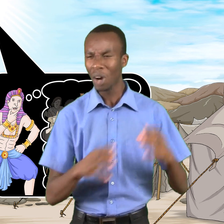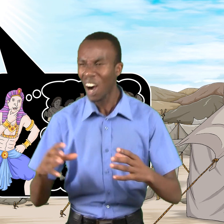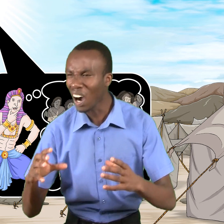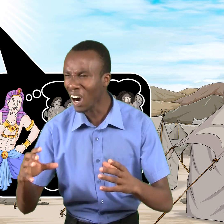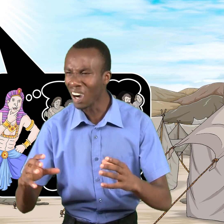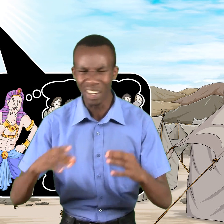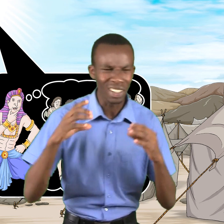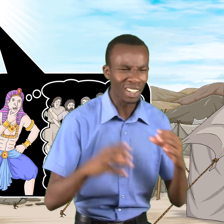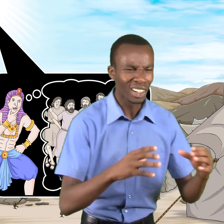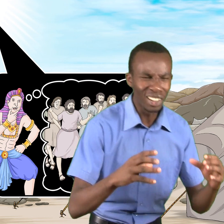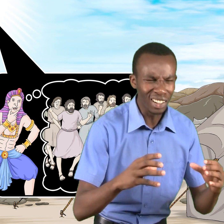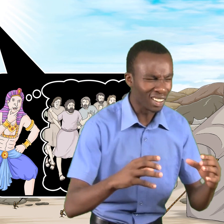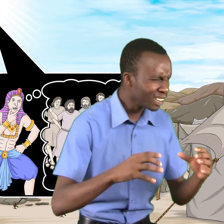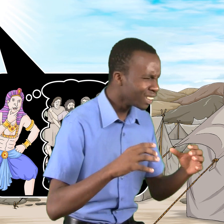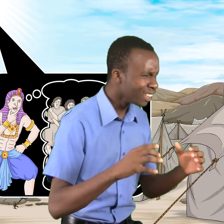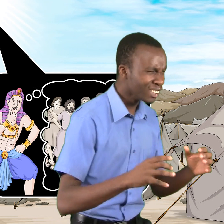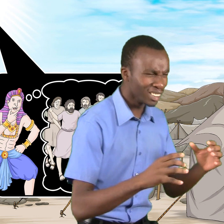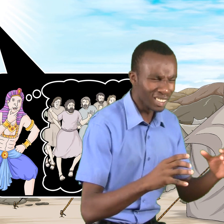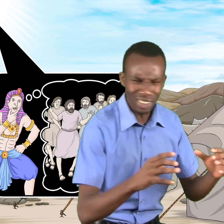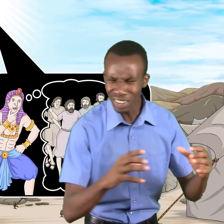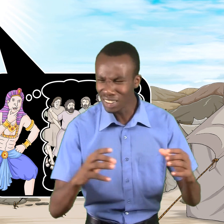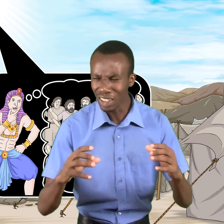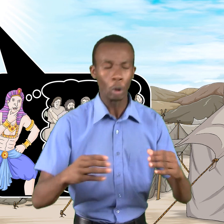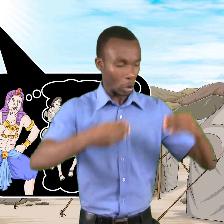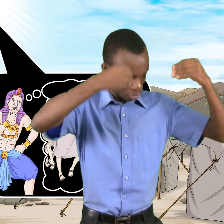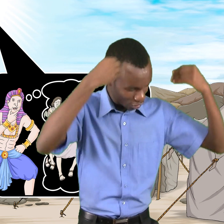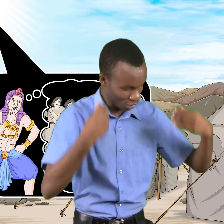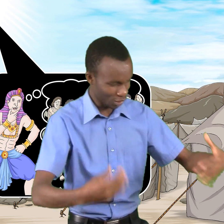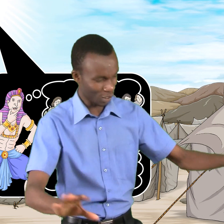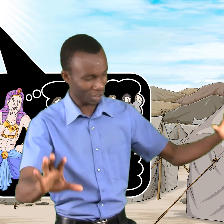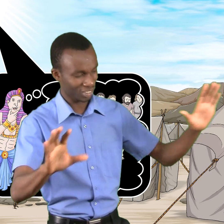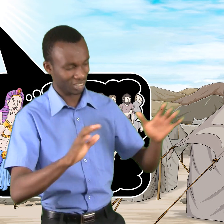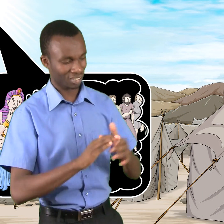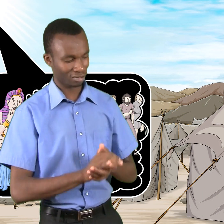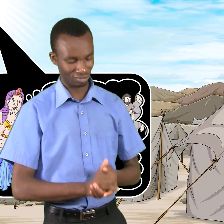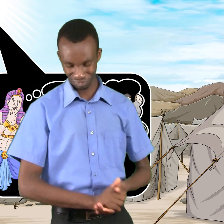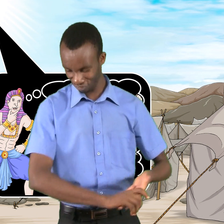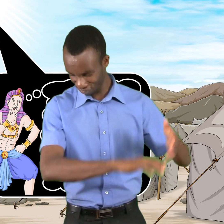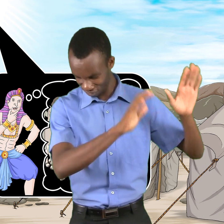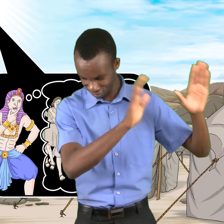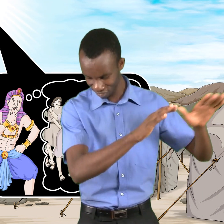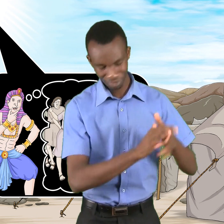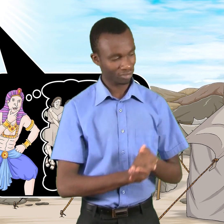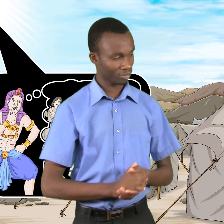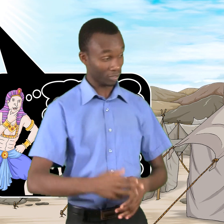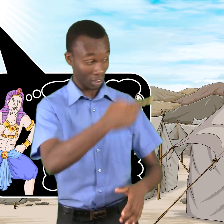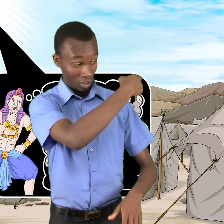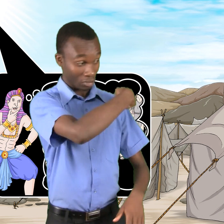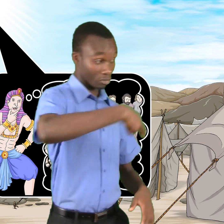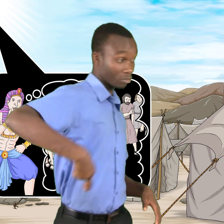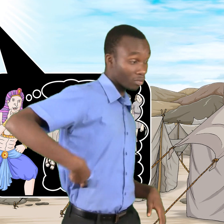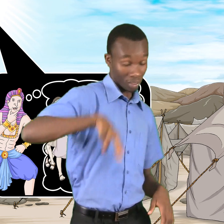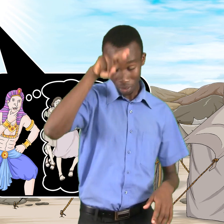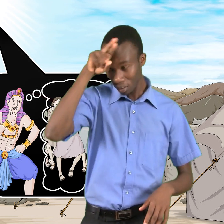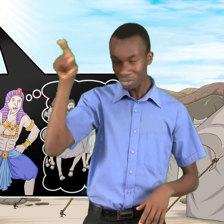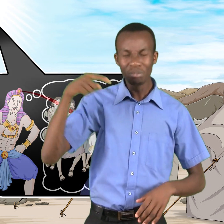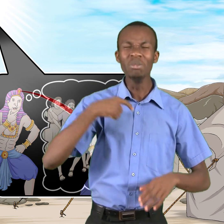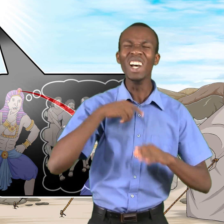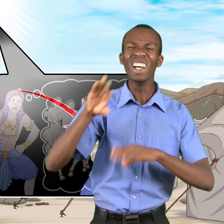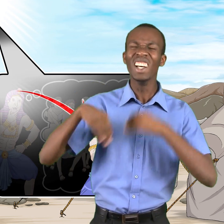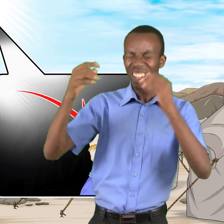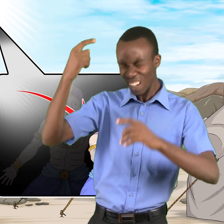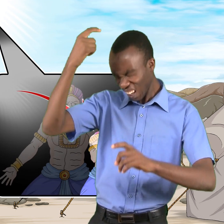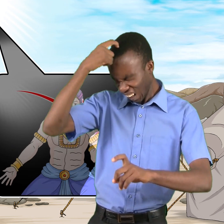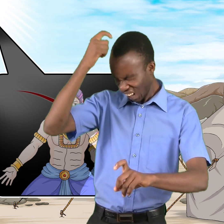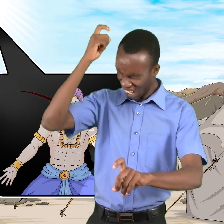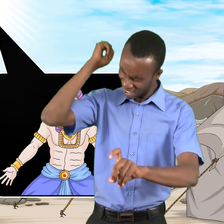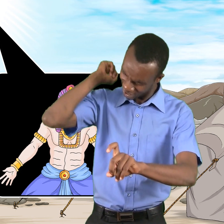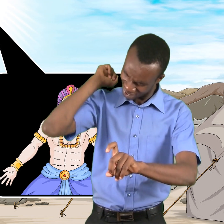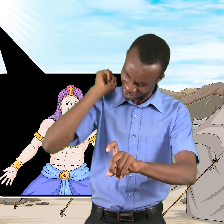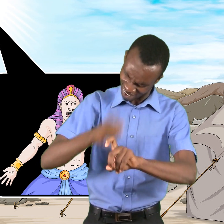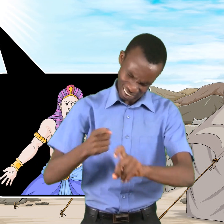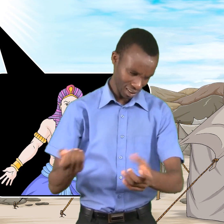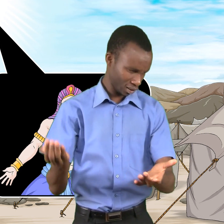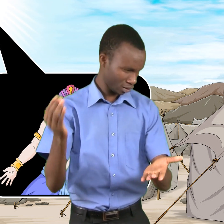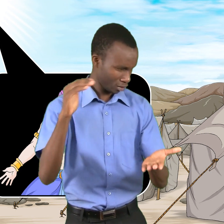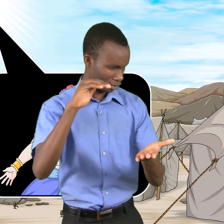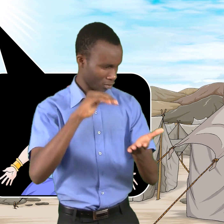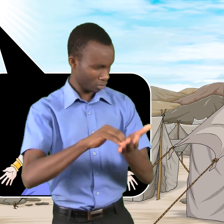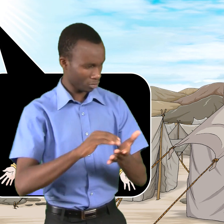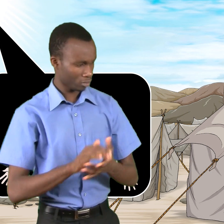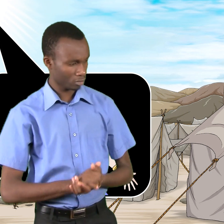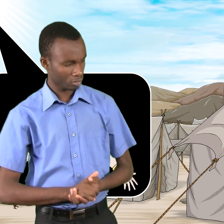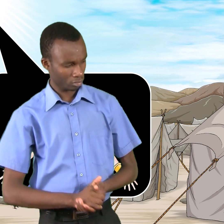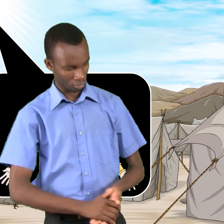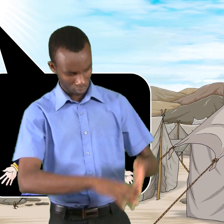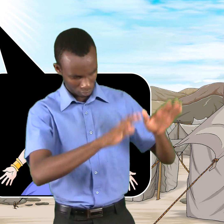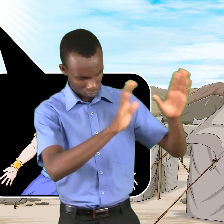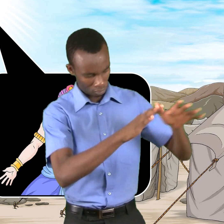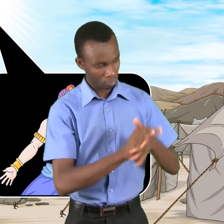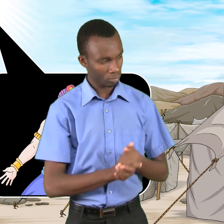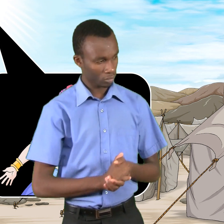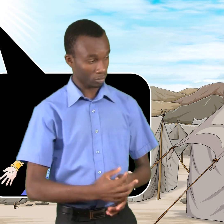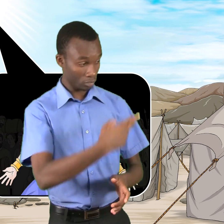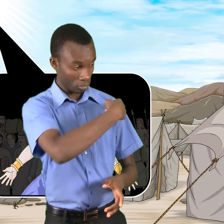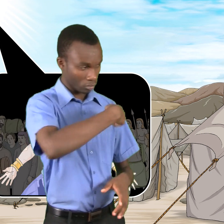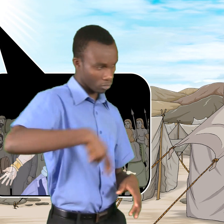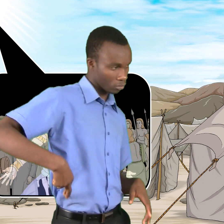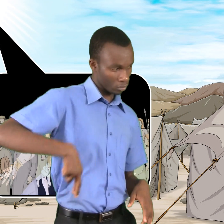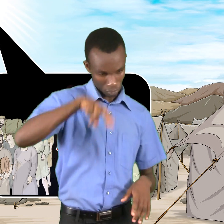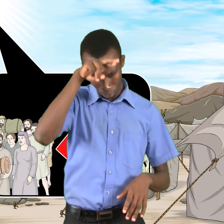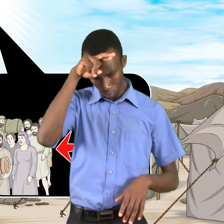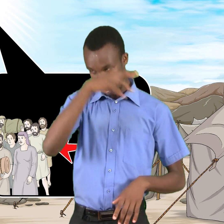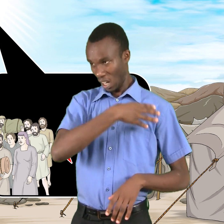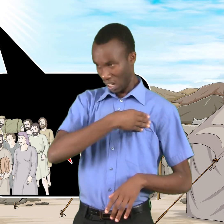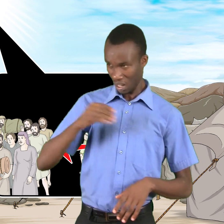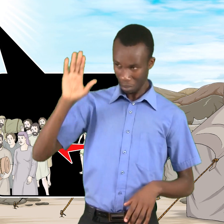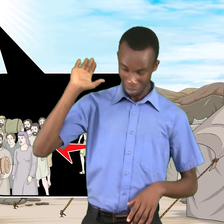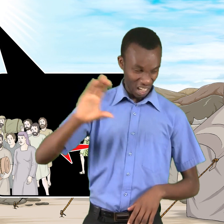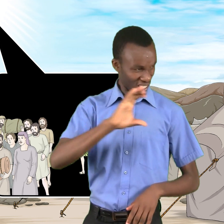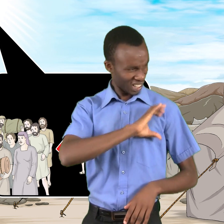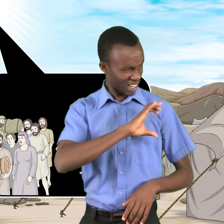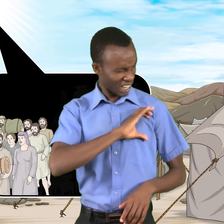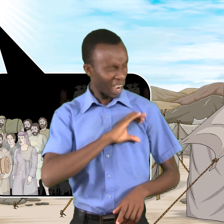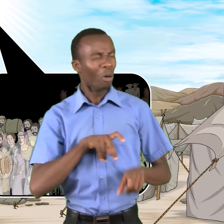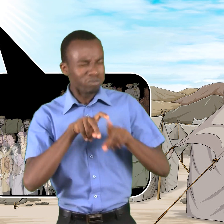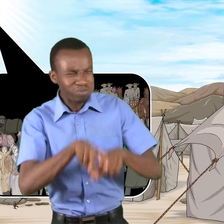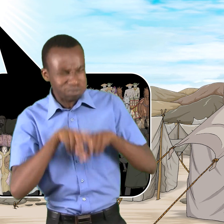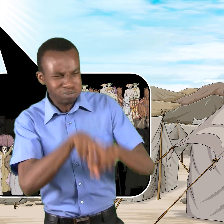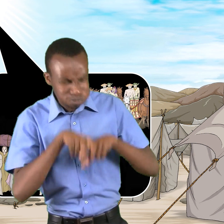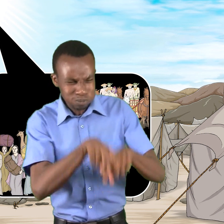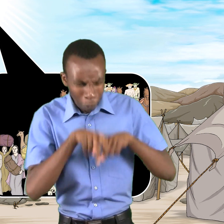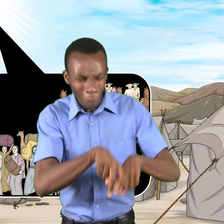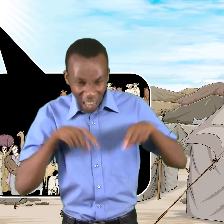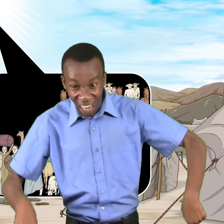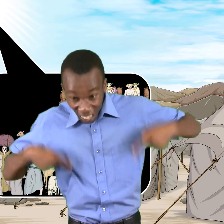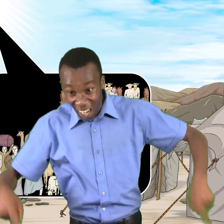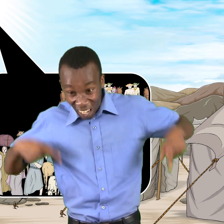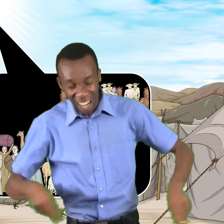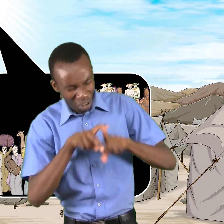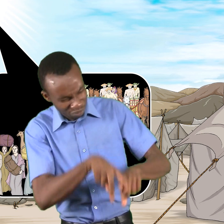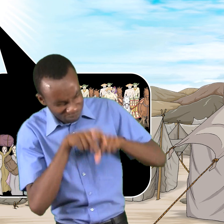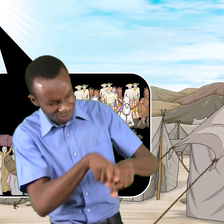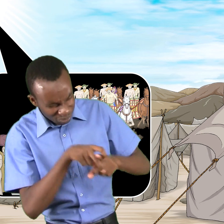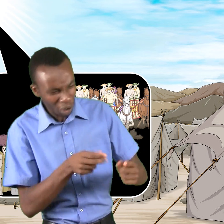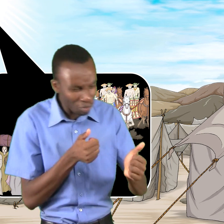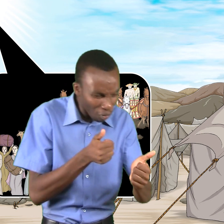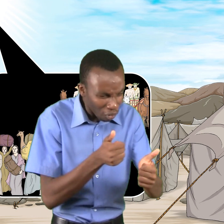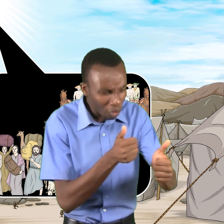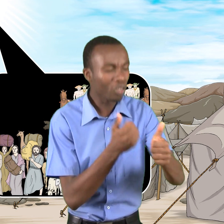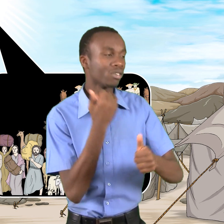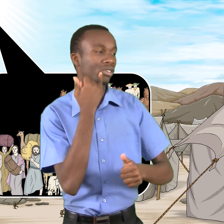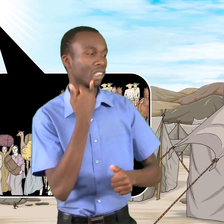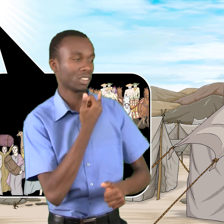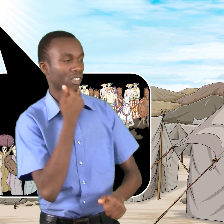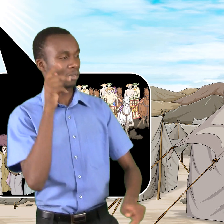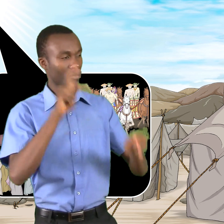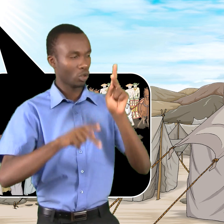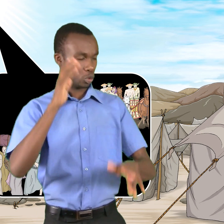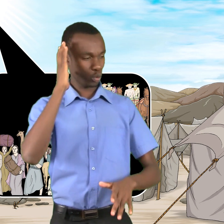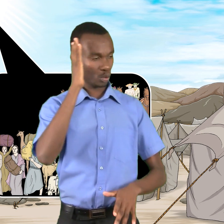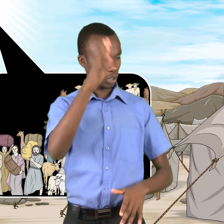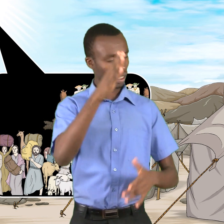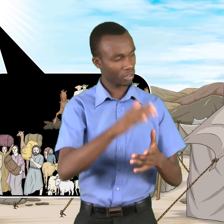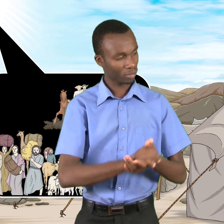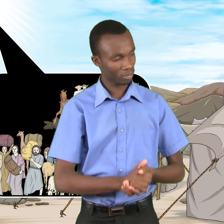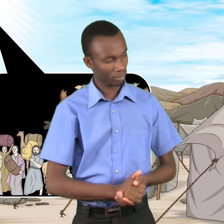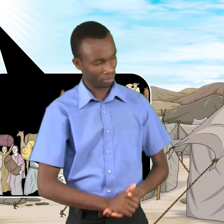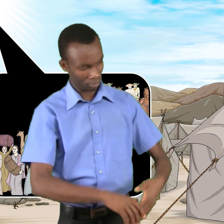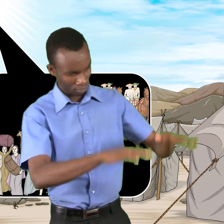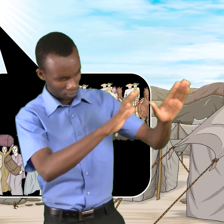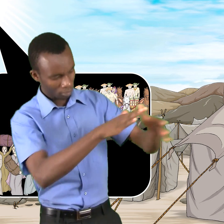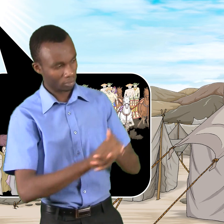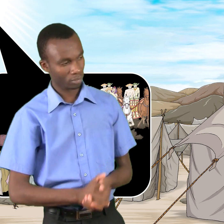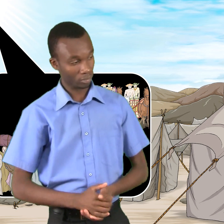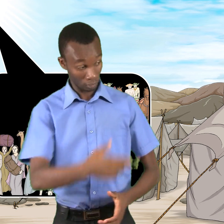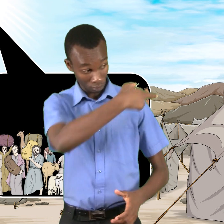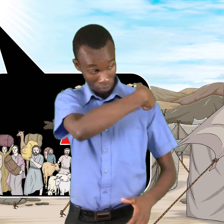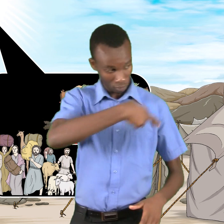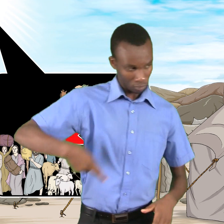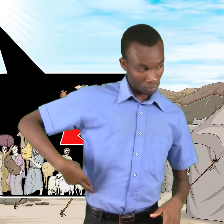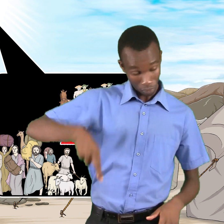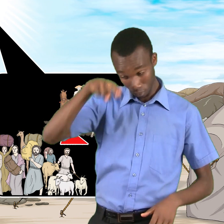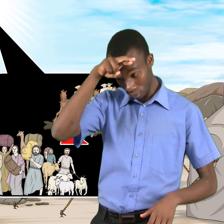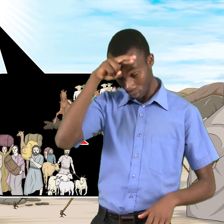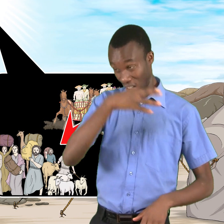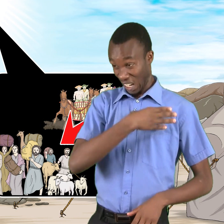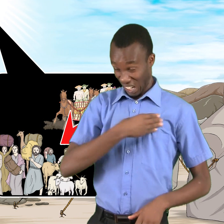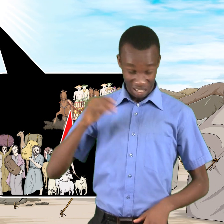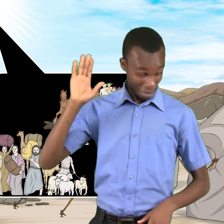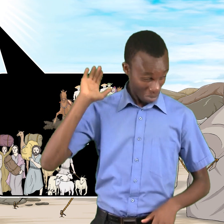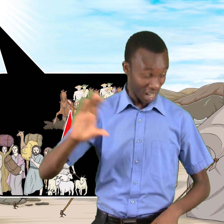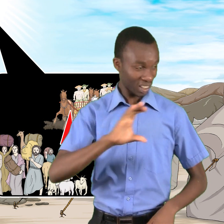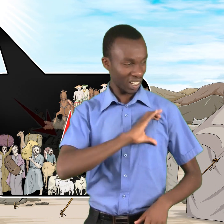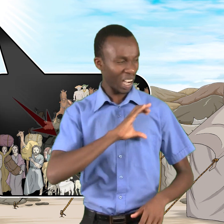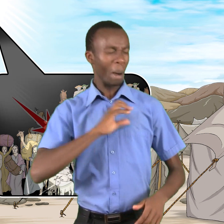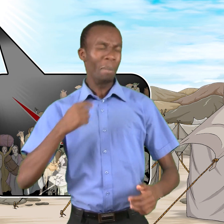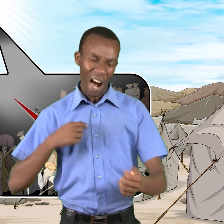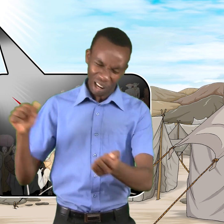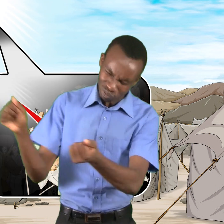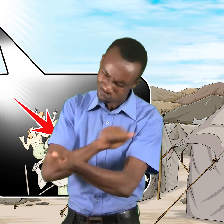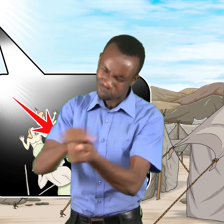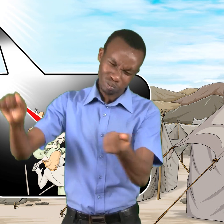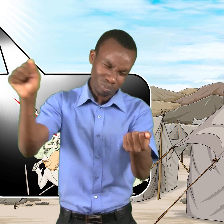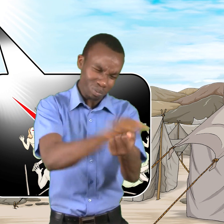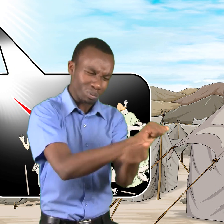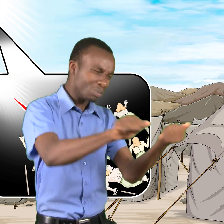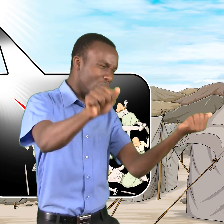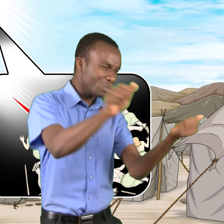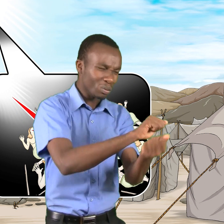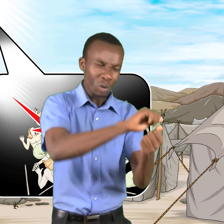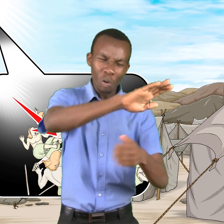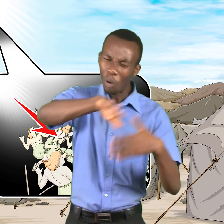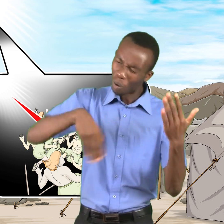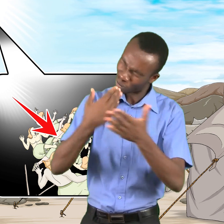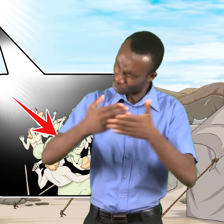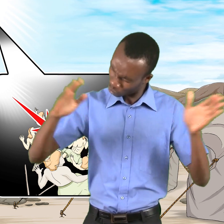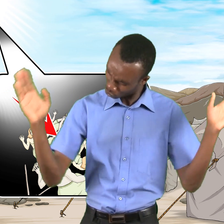the wilderness has boxed them in.’ And I will harden Pharaoh’s heart so that he will pursue them.